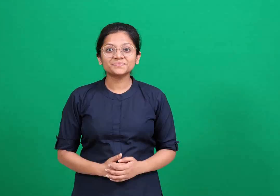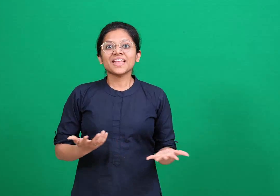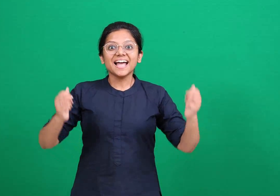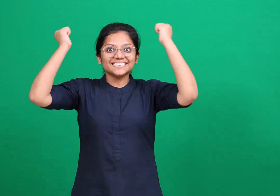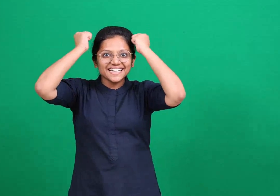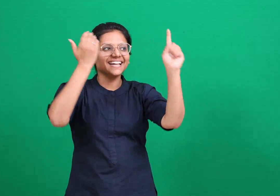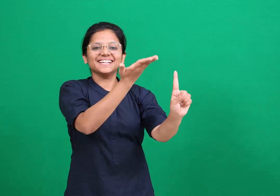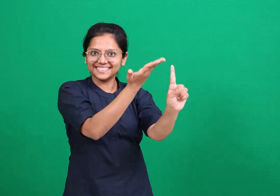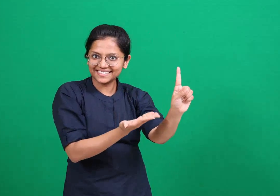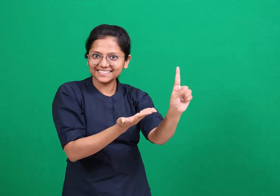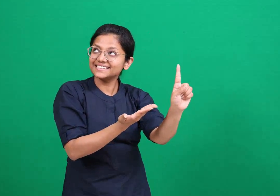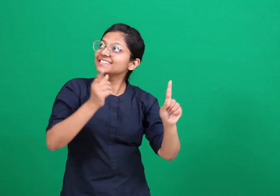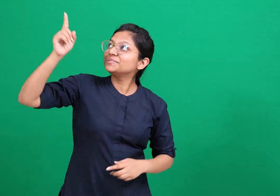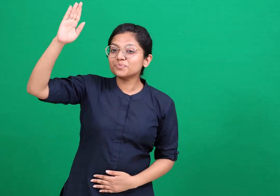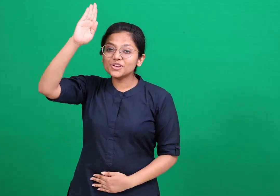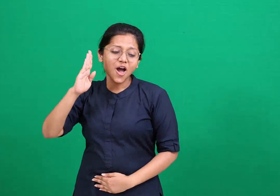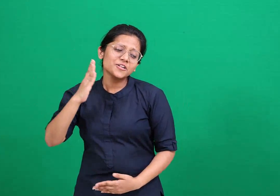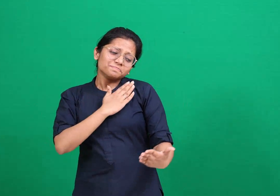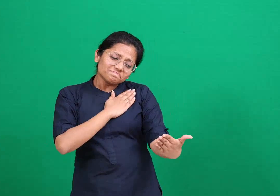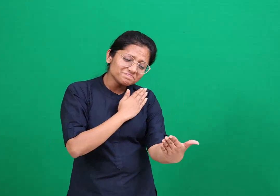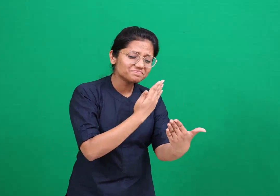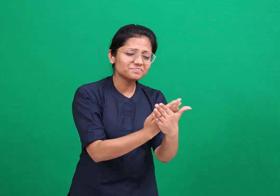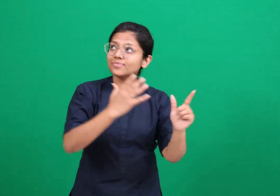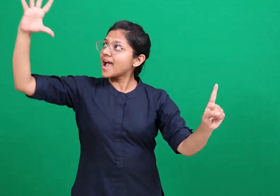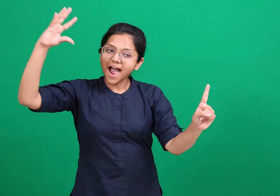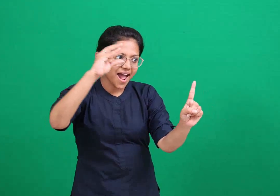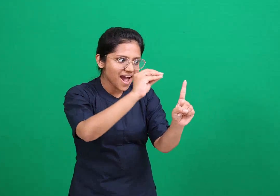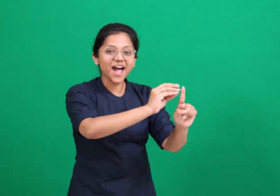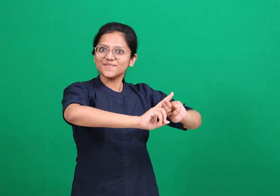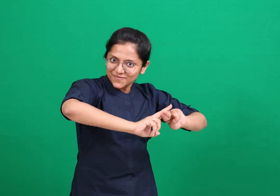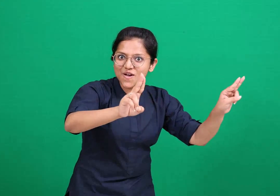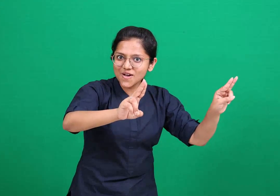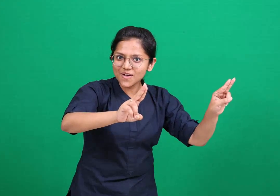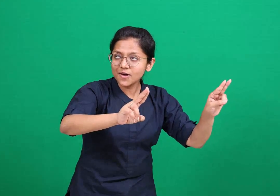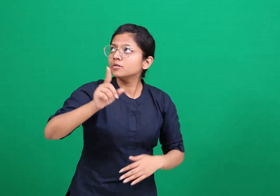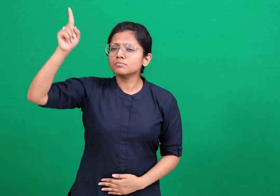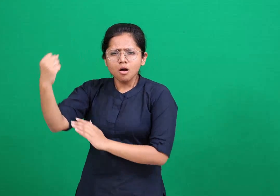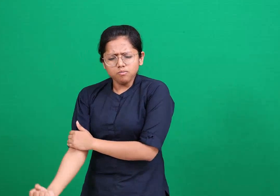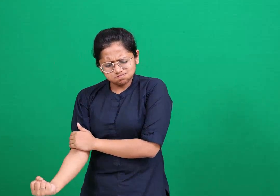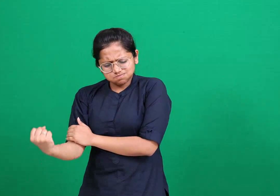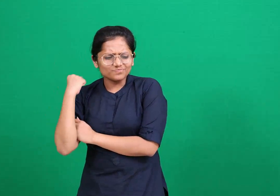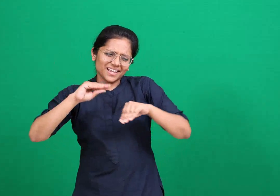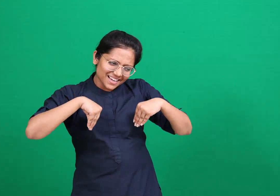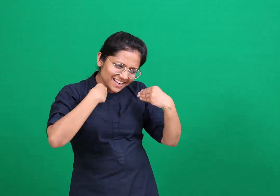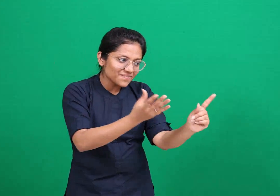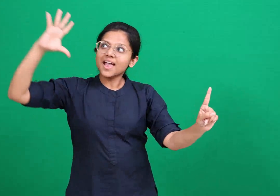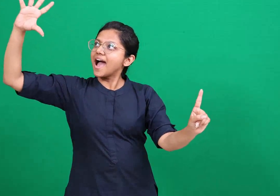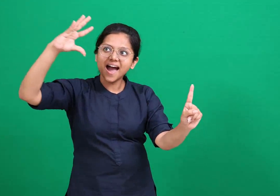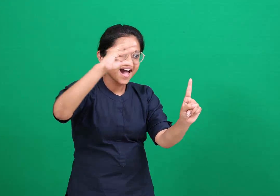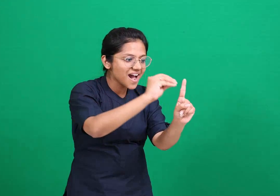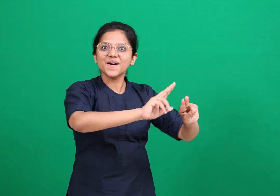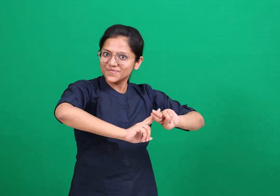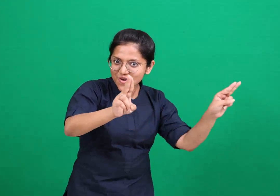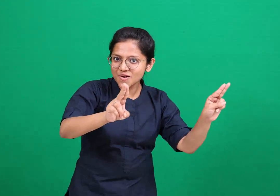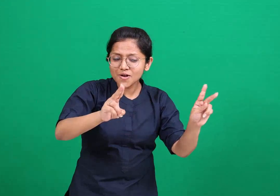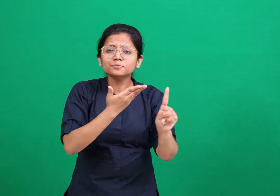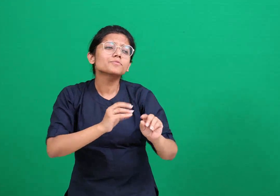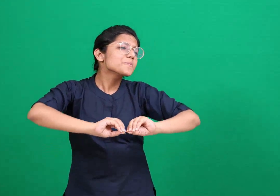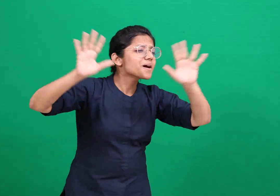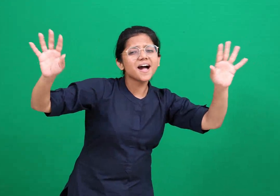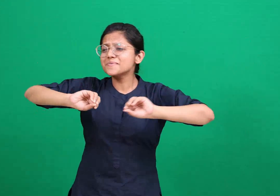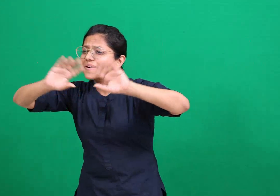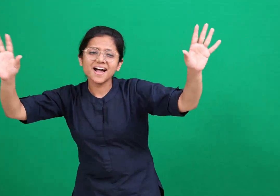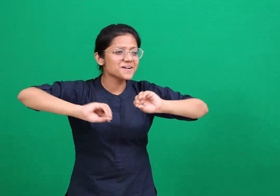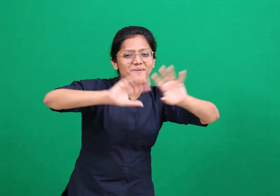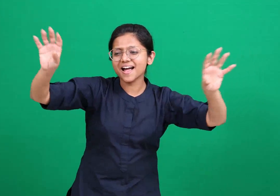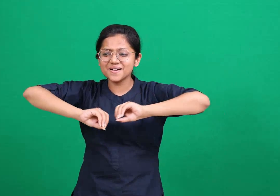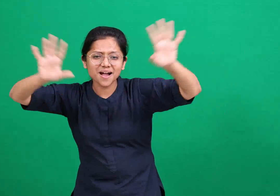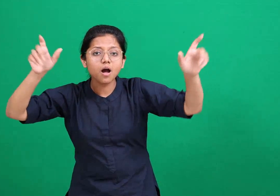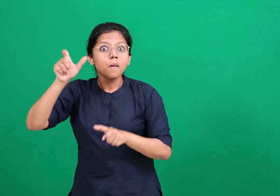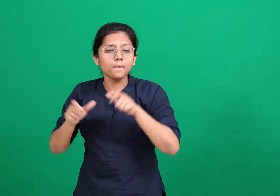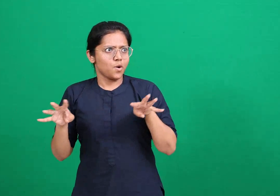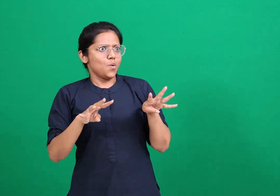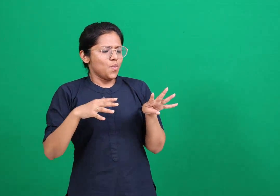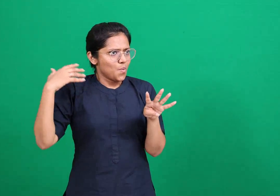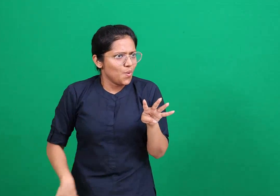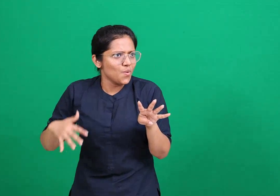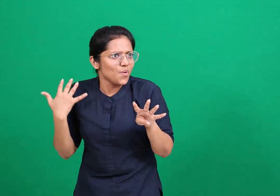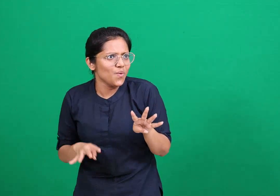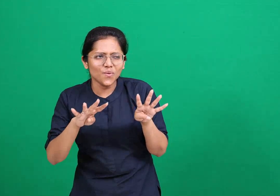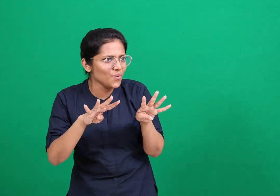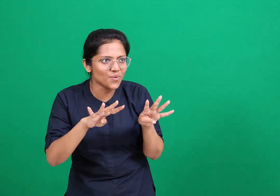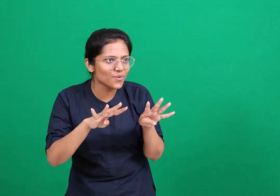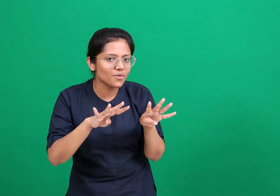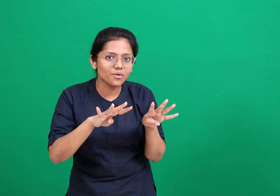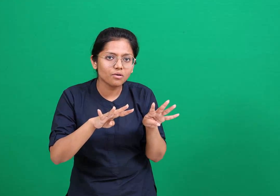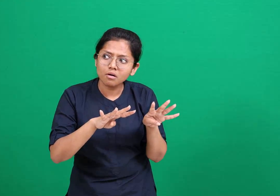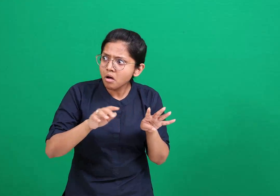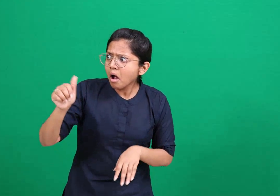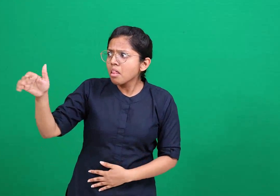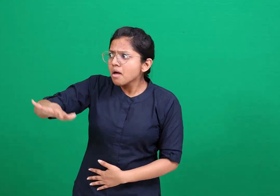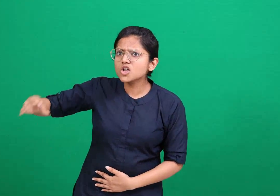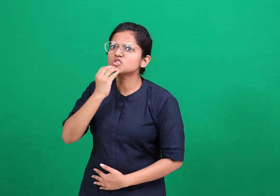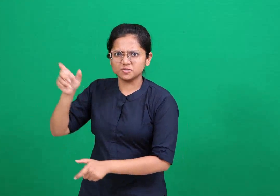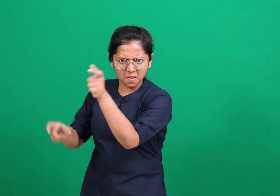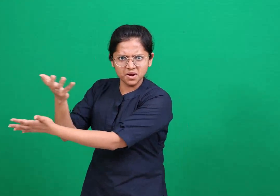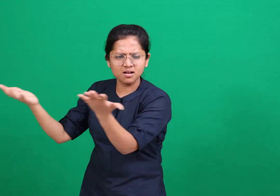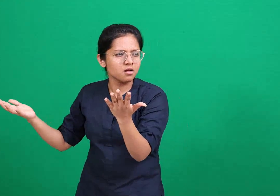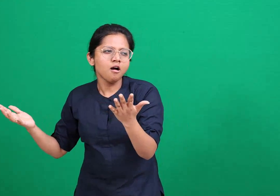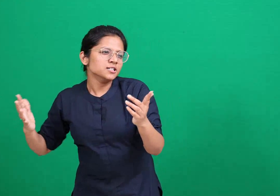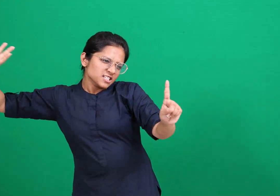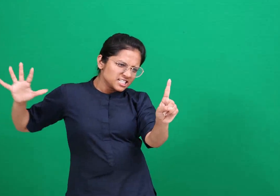Now Stephen, who was full of grace and power, was performing great wonders and signs among the people.